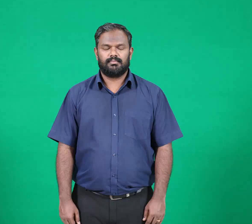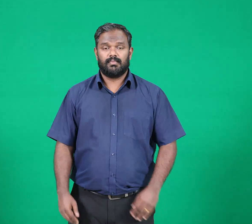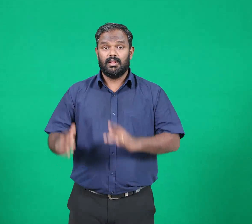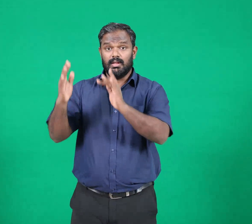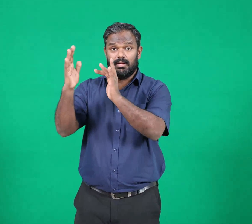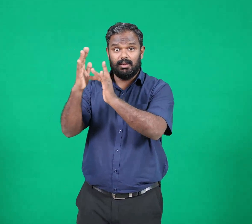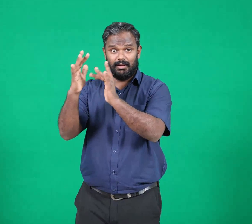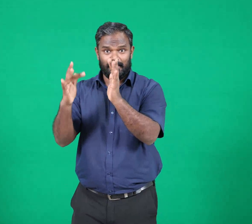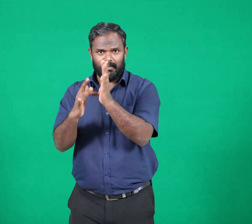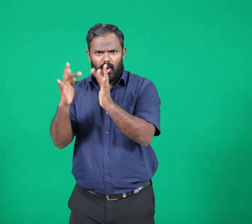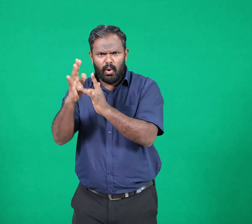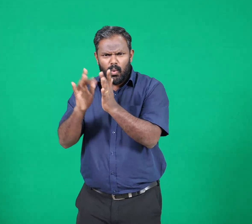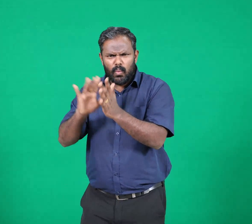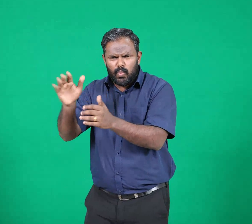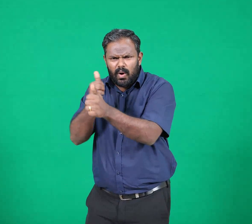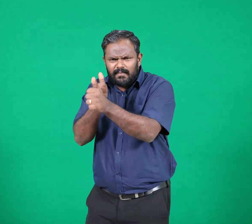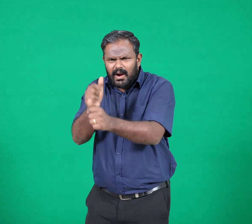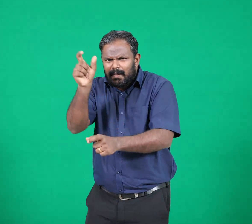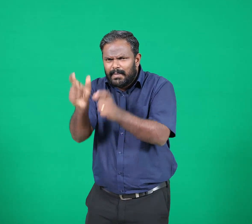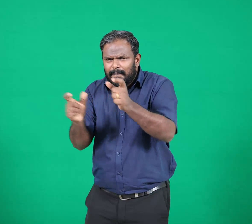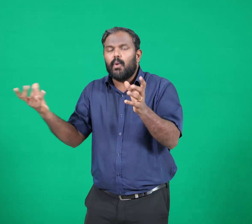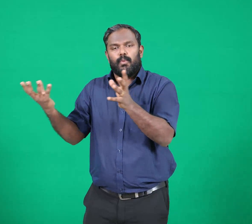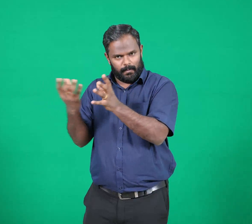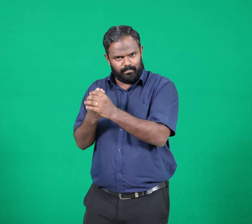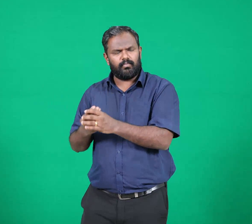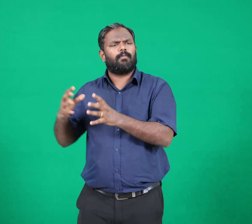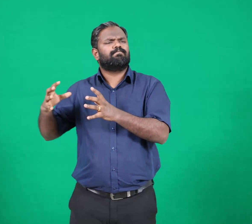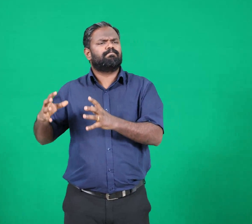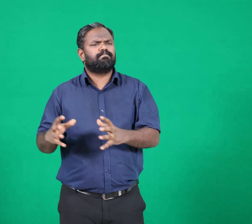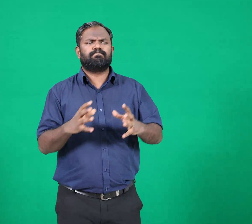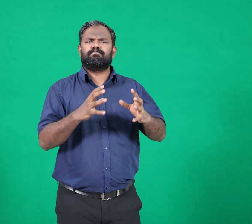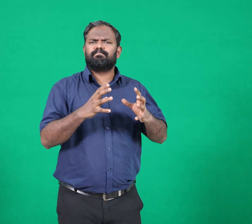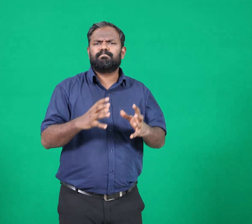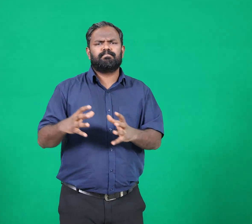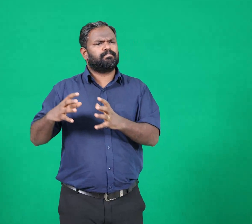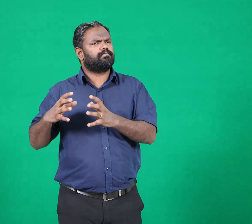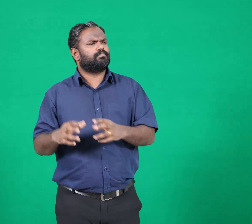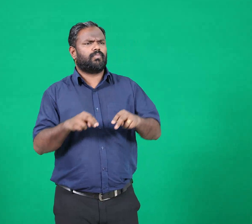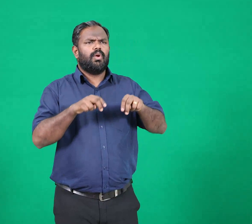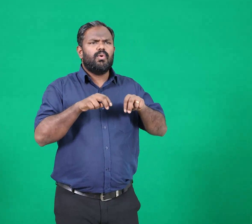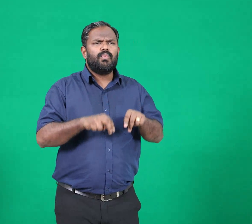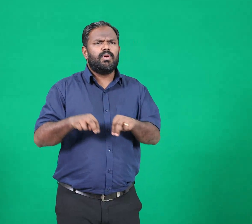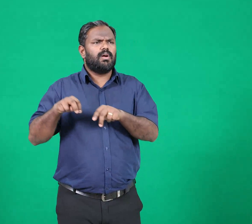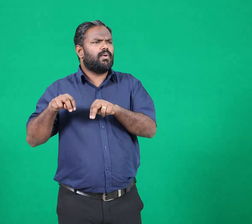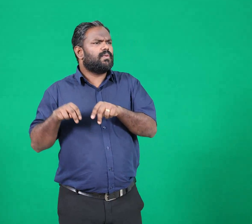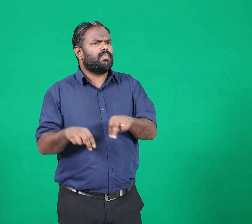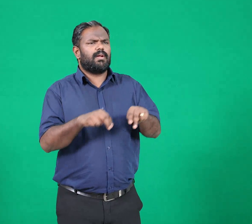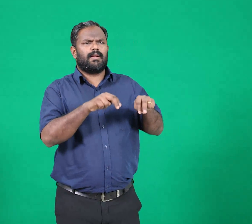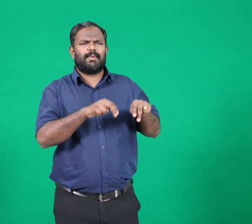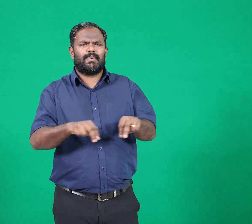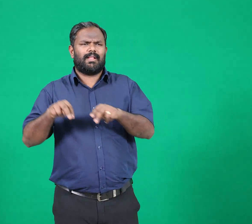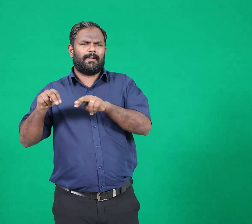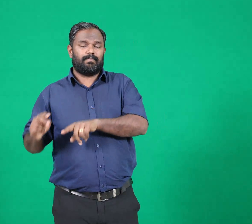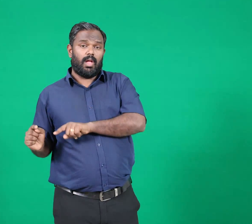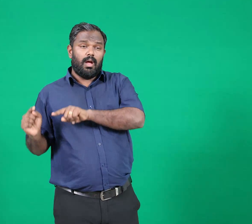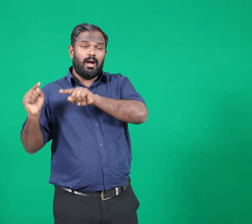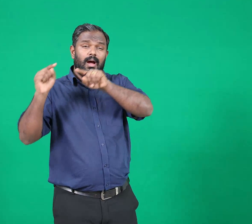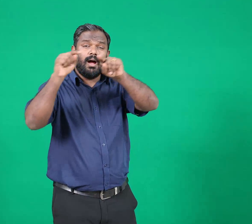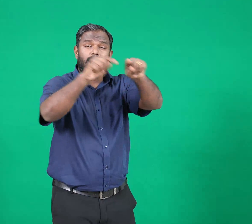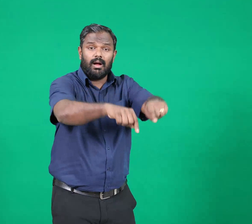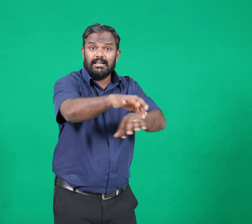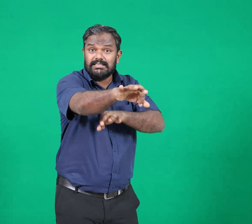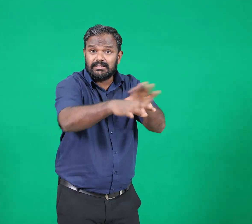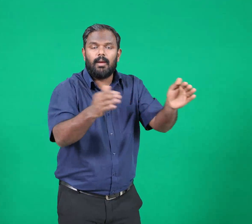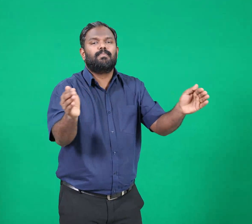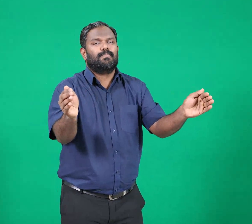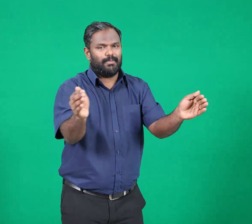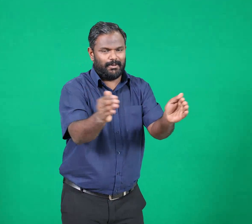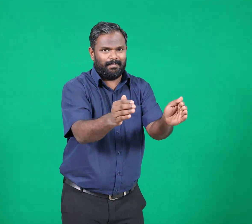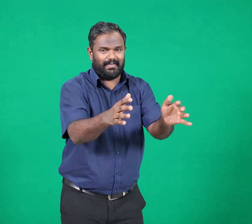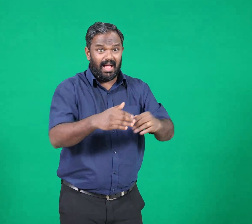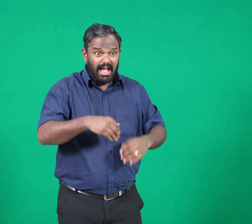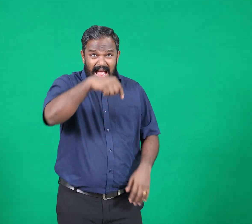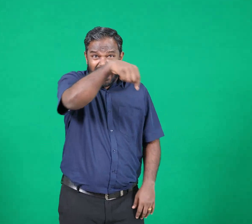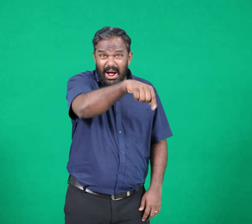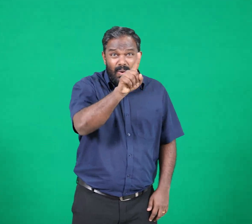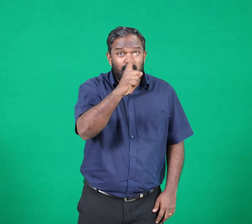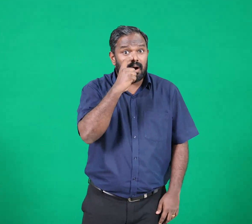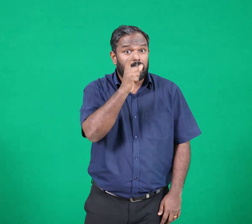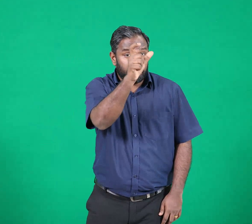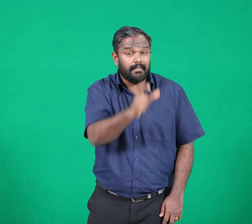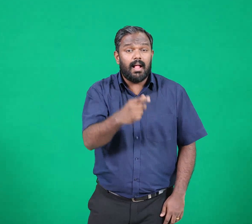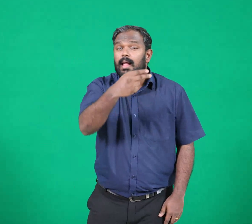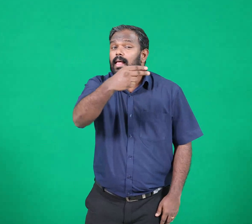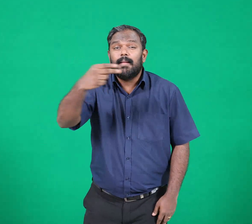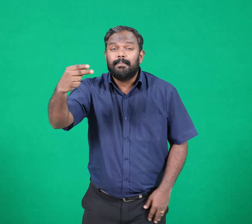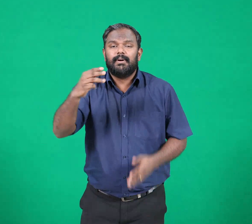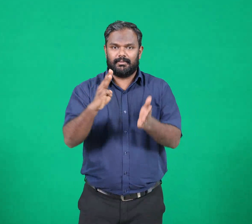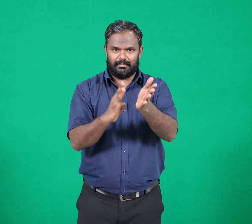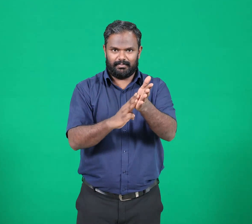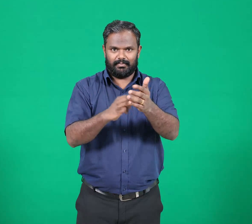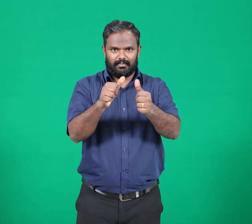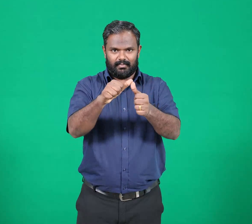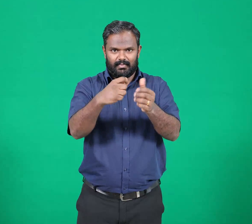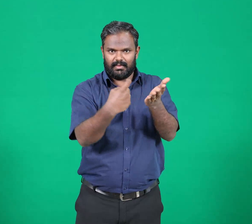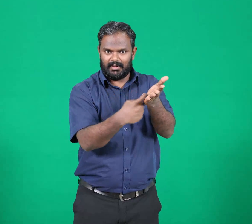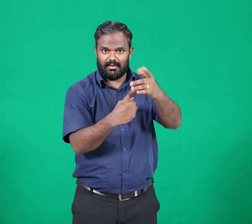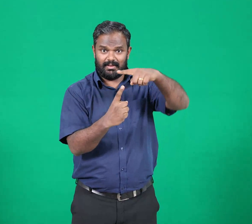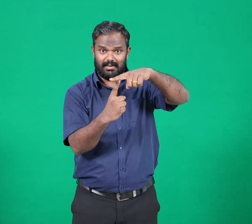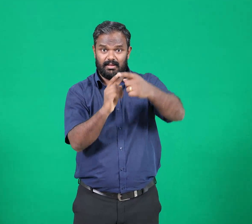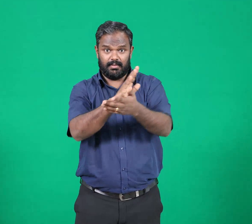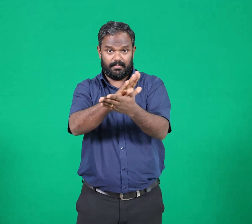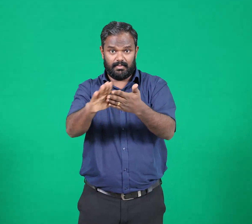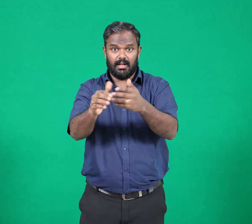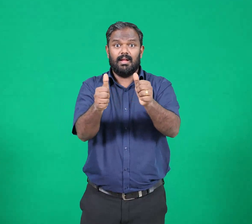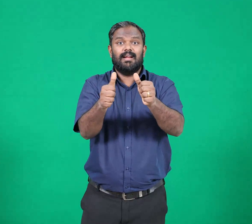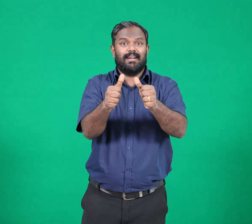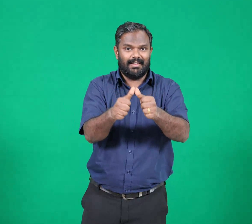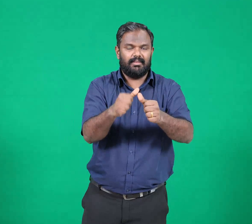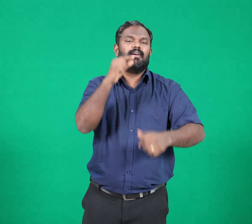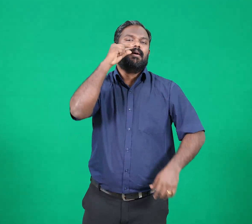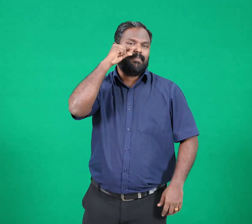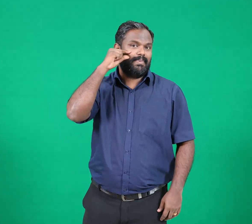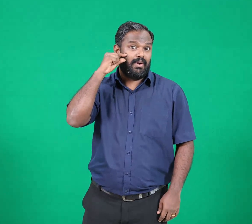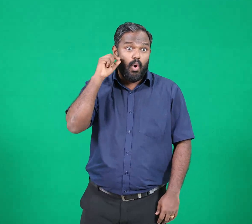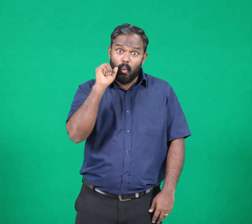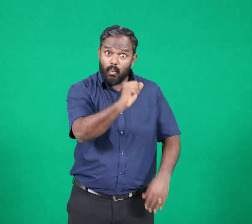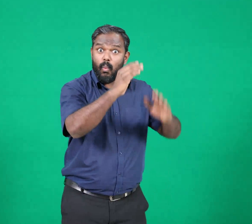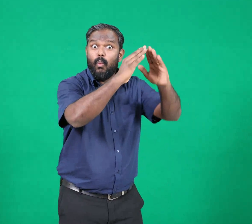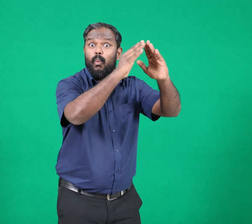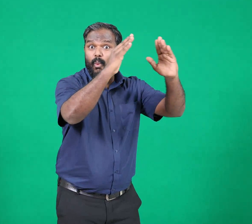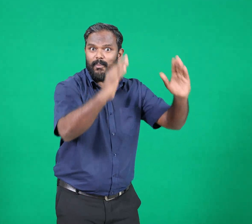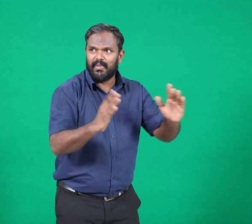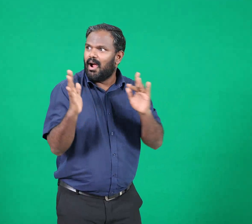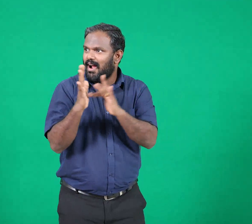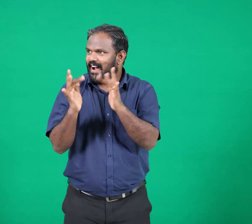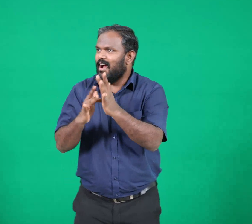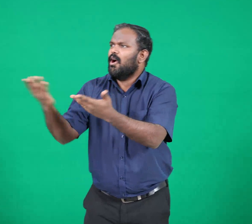As they traveled along, Jesus entered a village where a woman named Martha welcomed Him into her home.